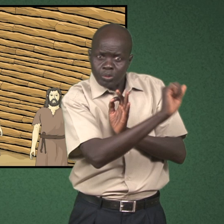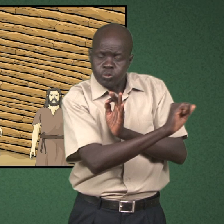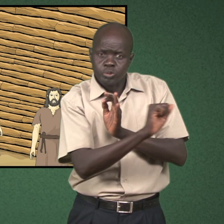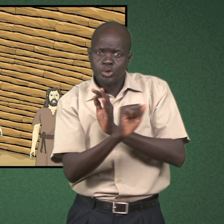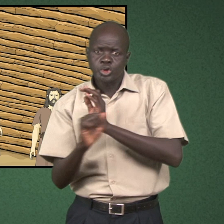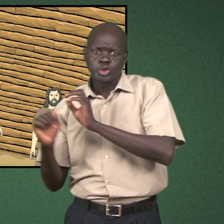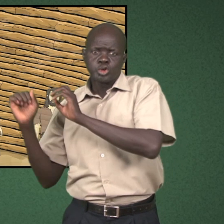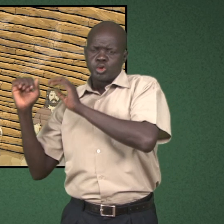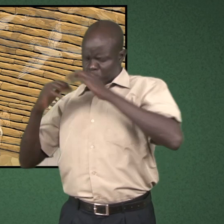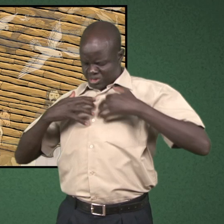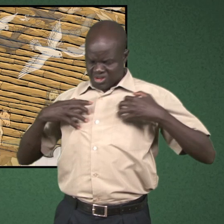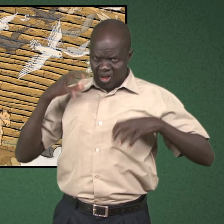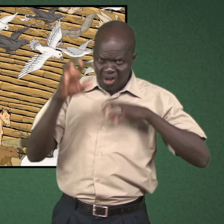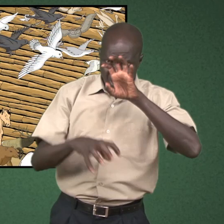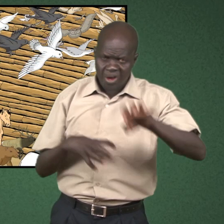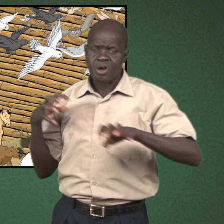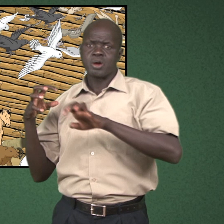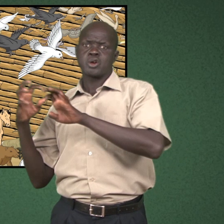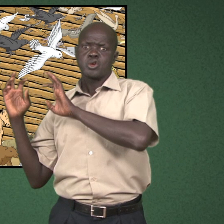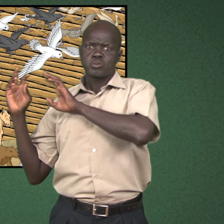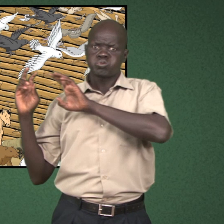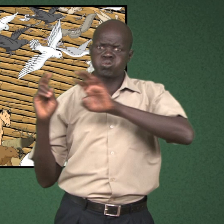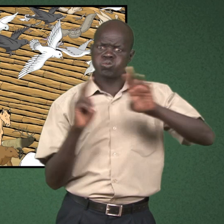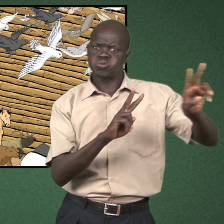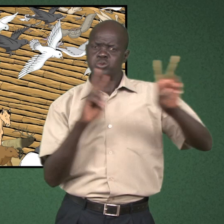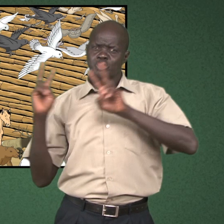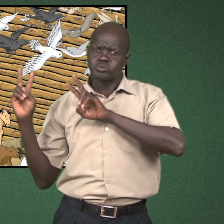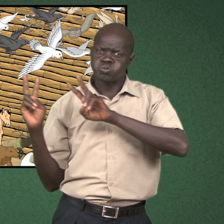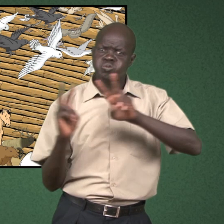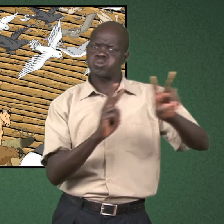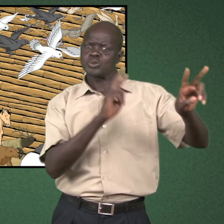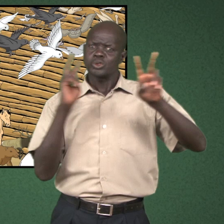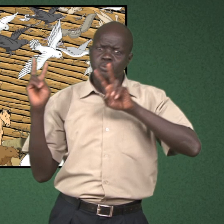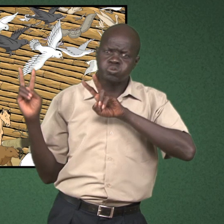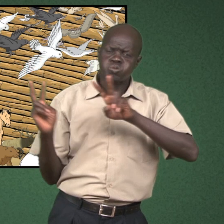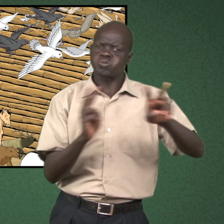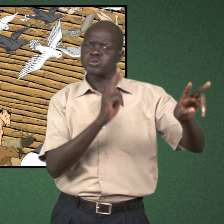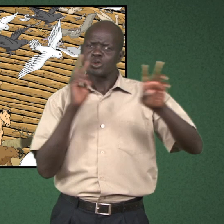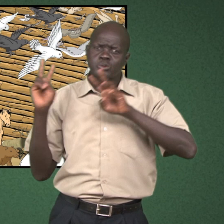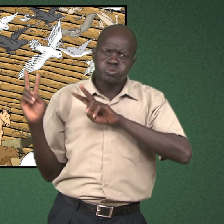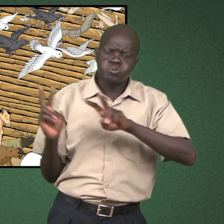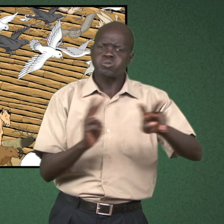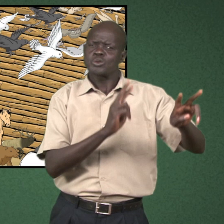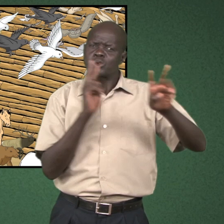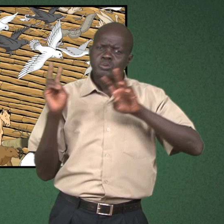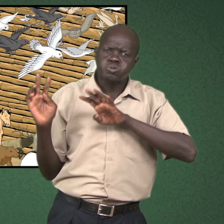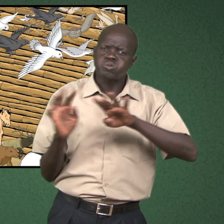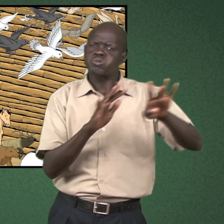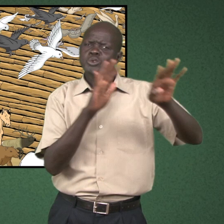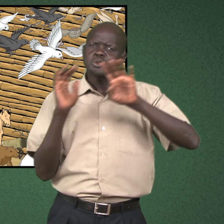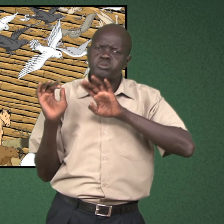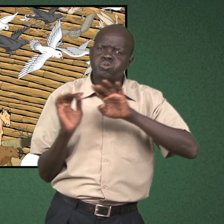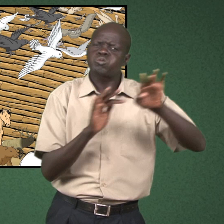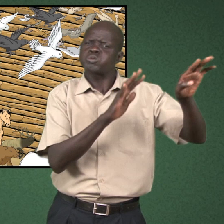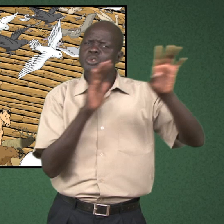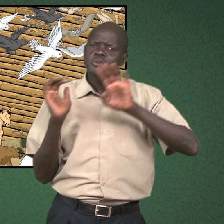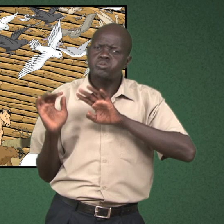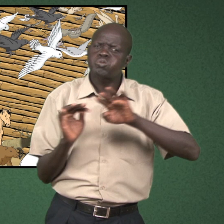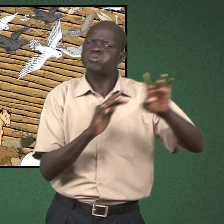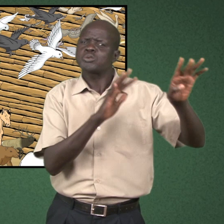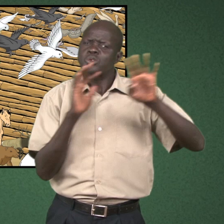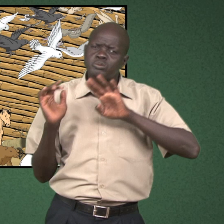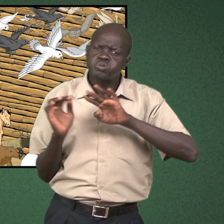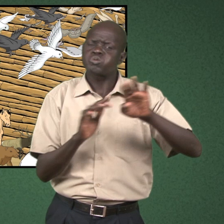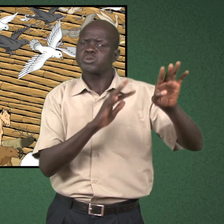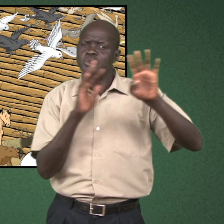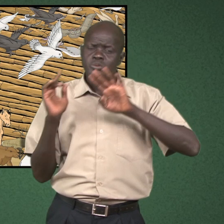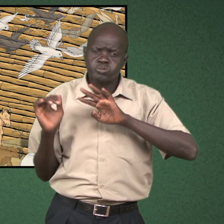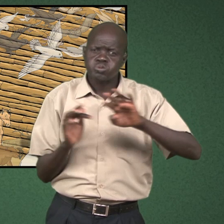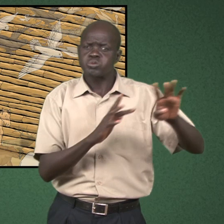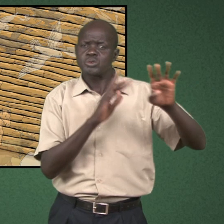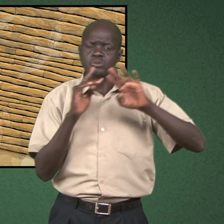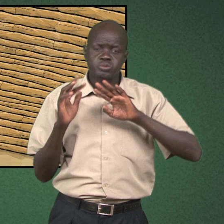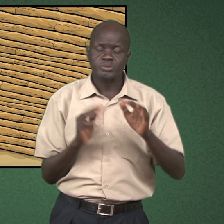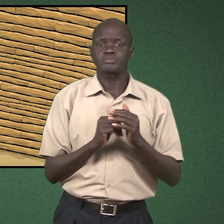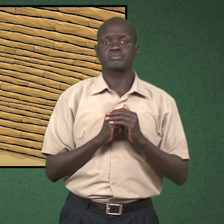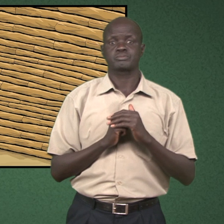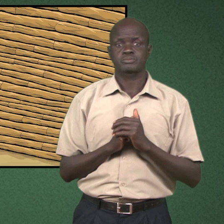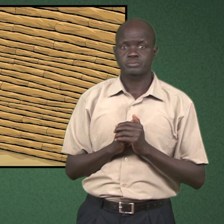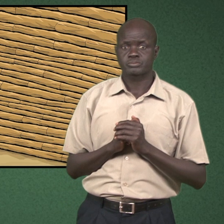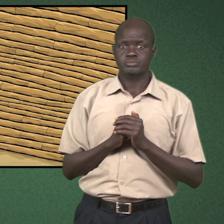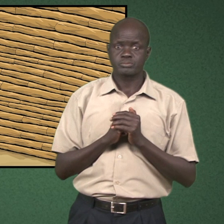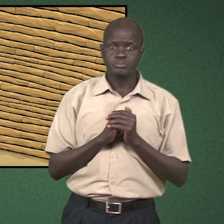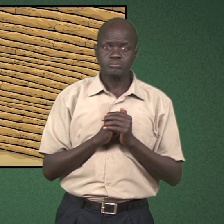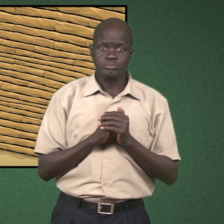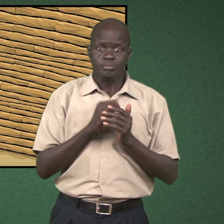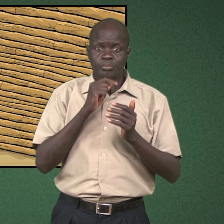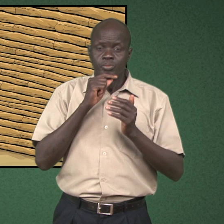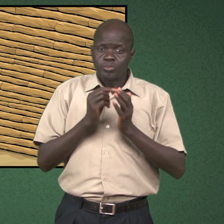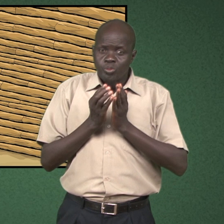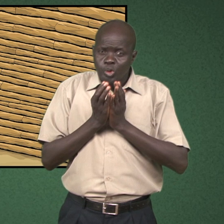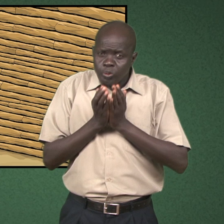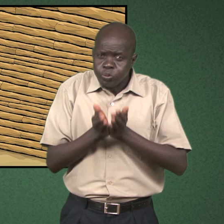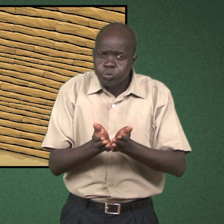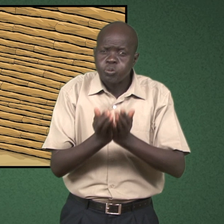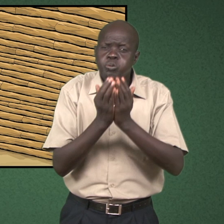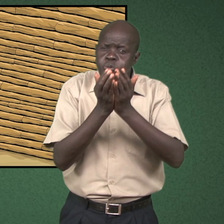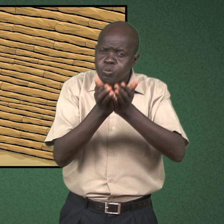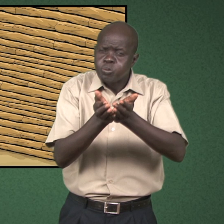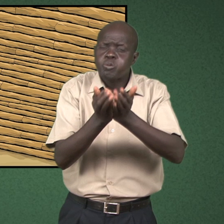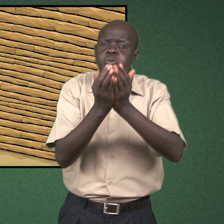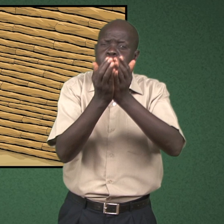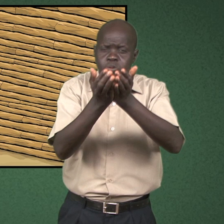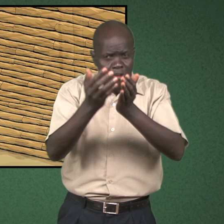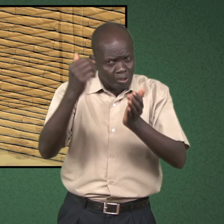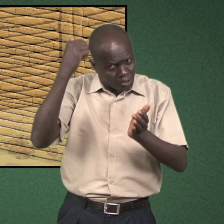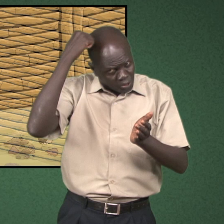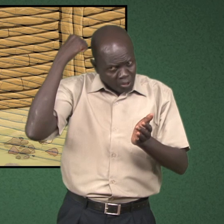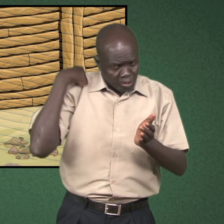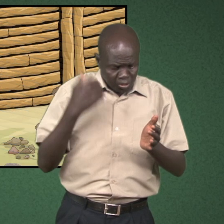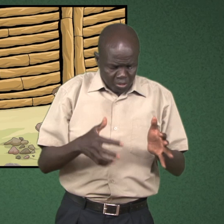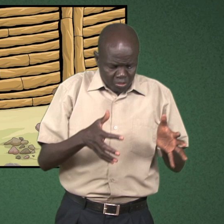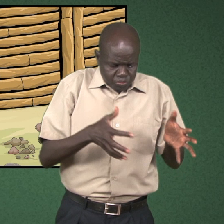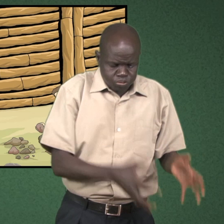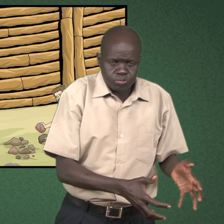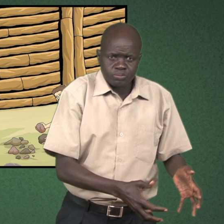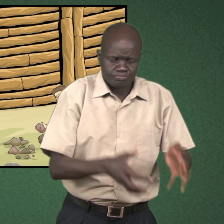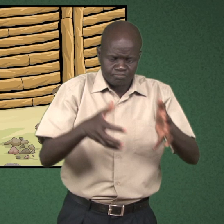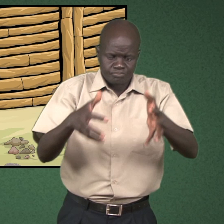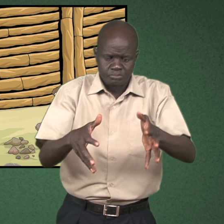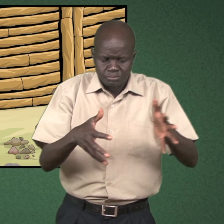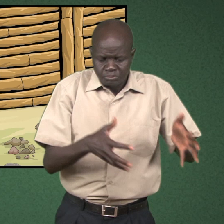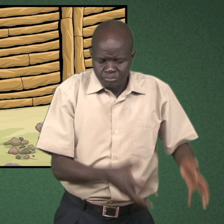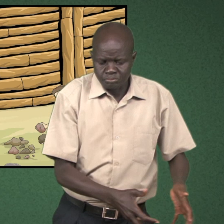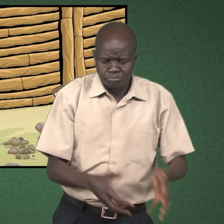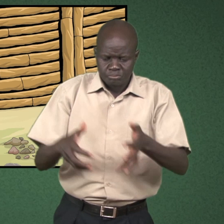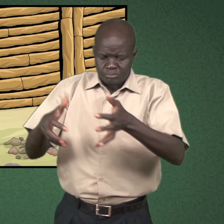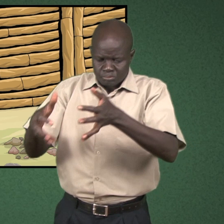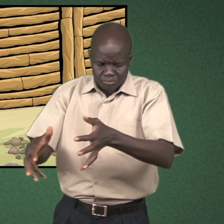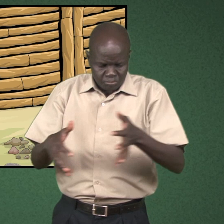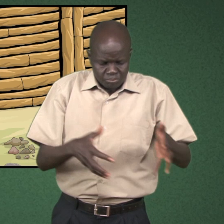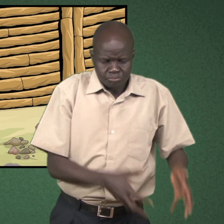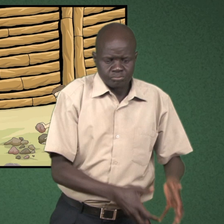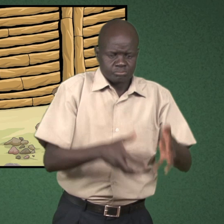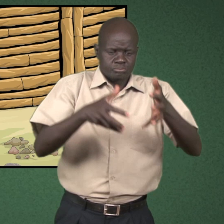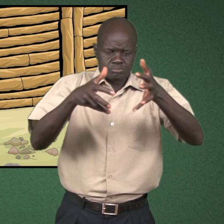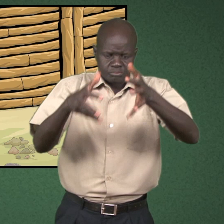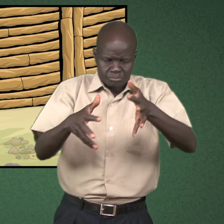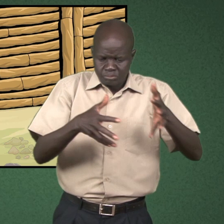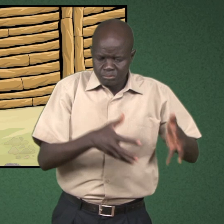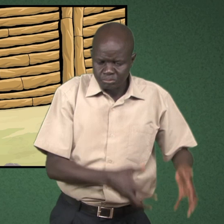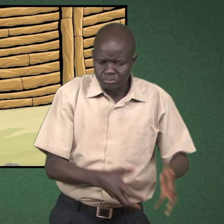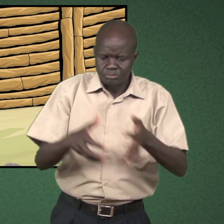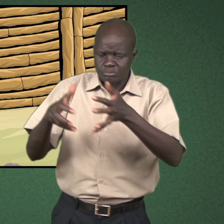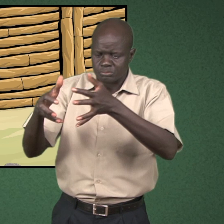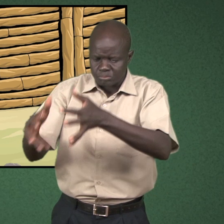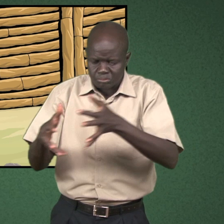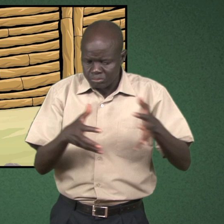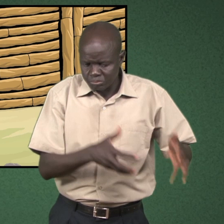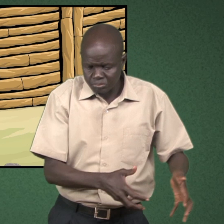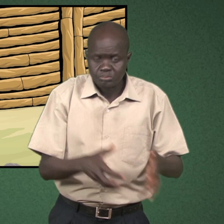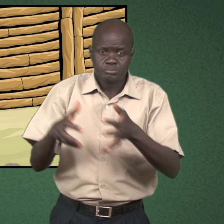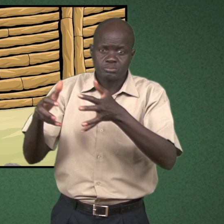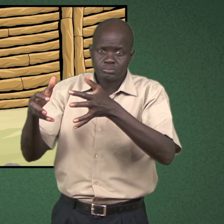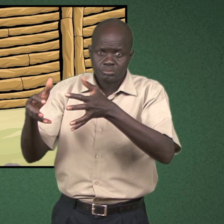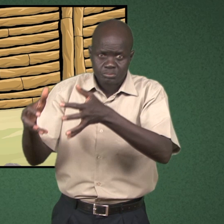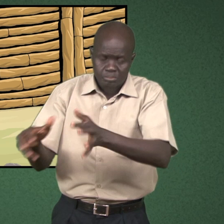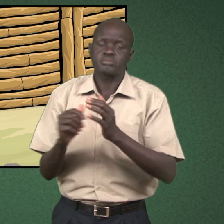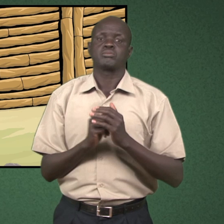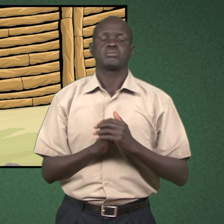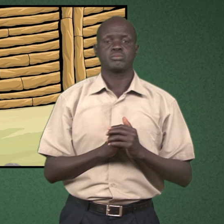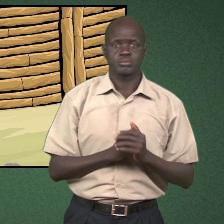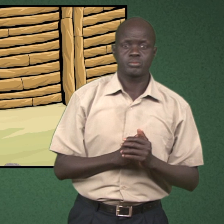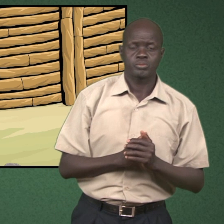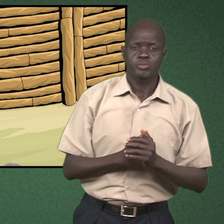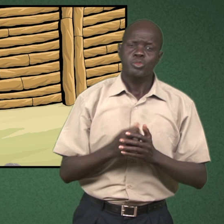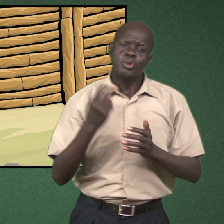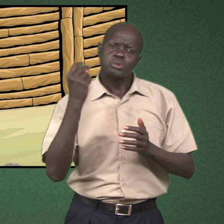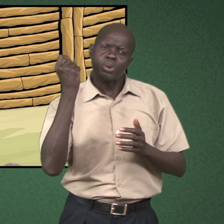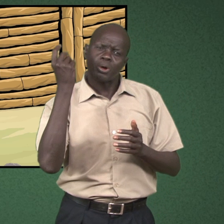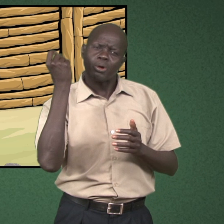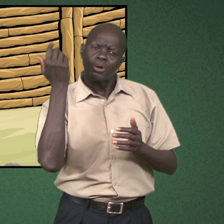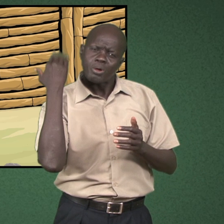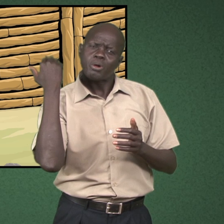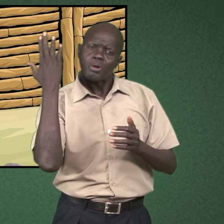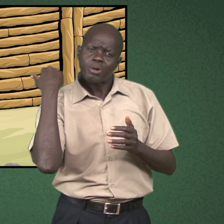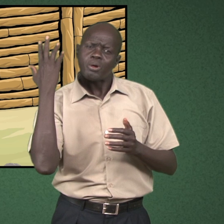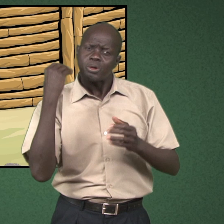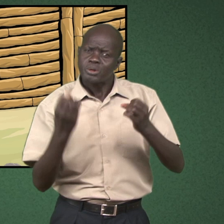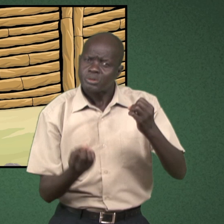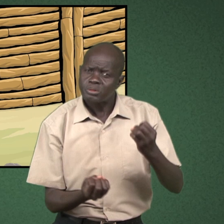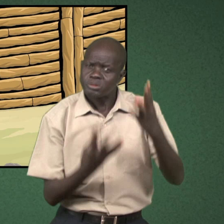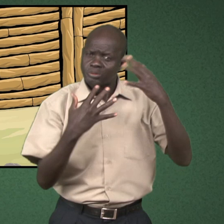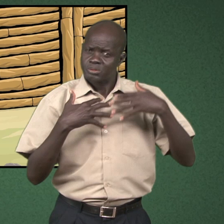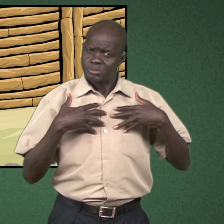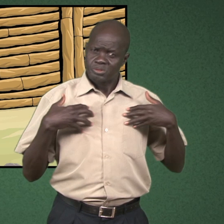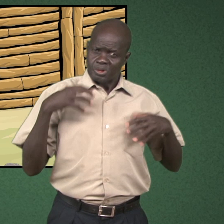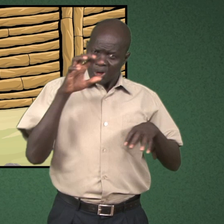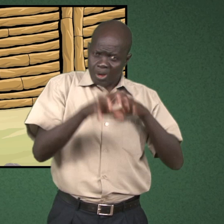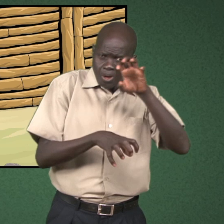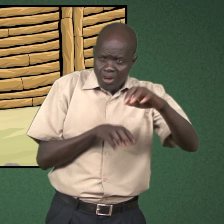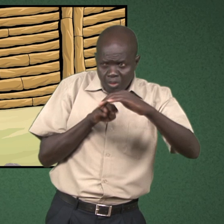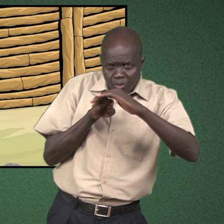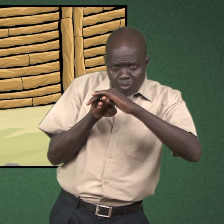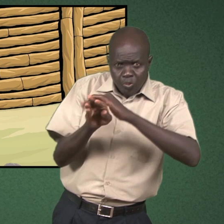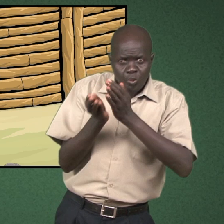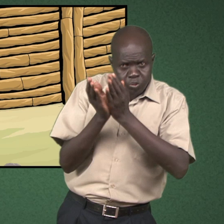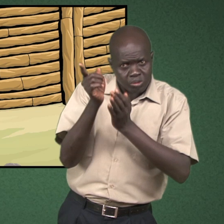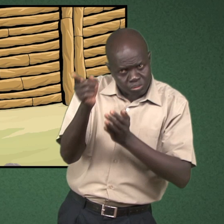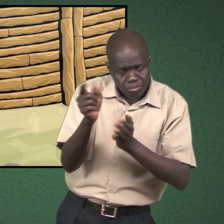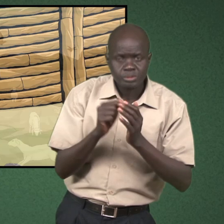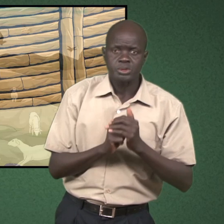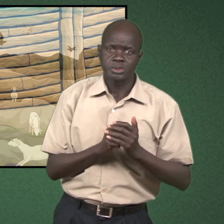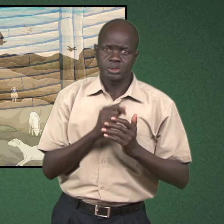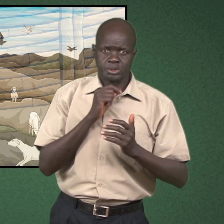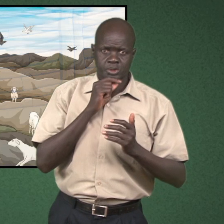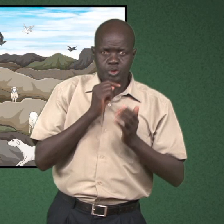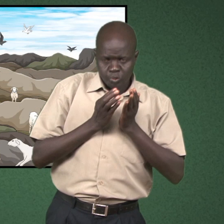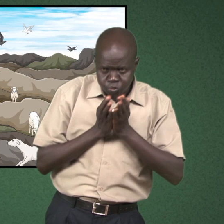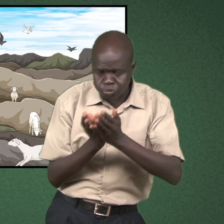Every living creature, every creeping thing, and every bird—everything that moves upon the earth—came out of the ark, kind by kind. Then Noah built an altar to the LORD.